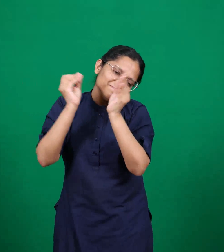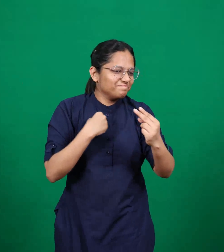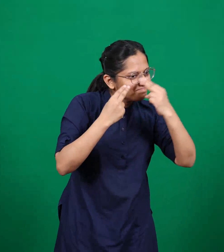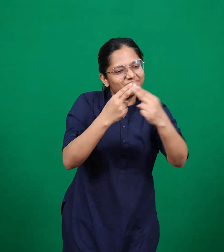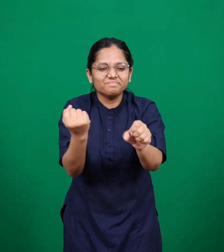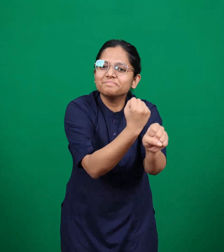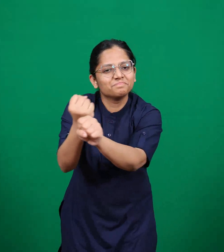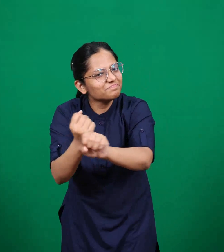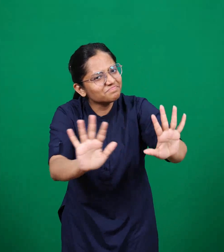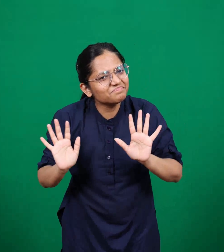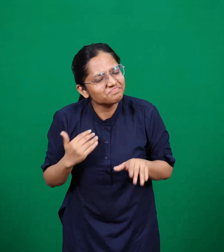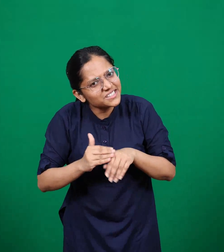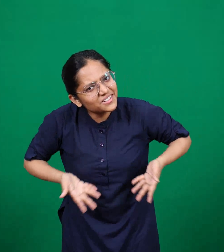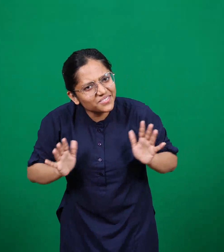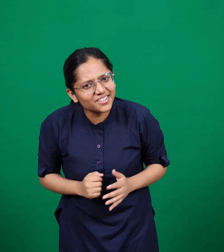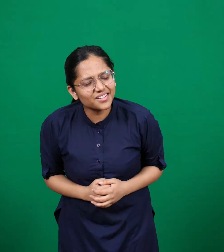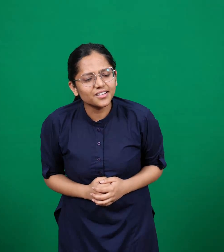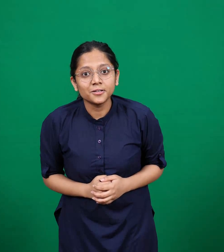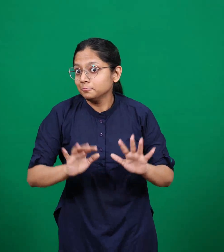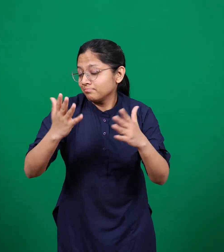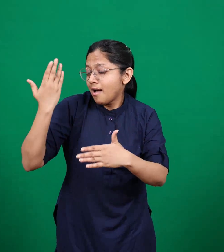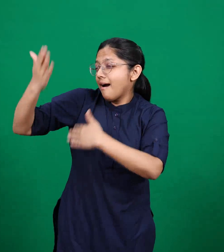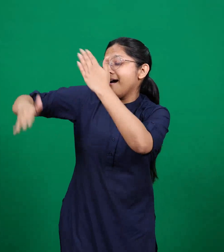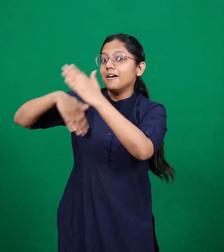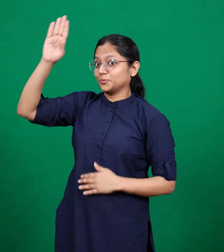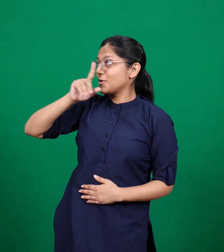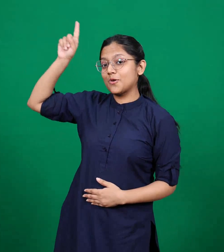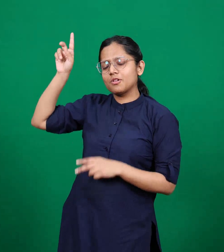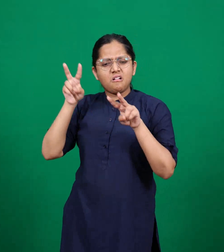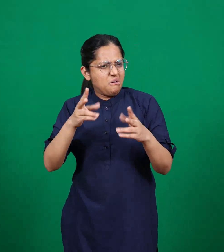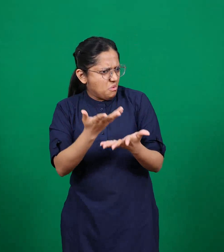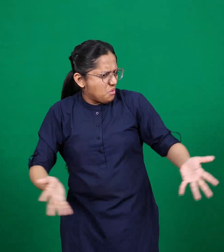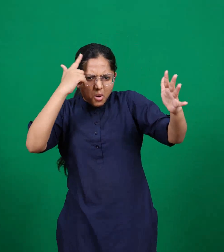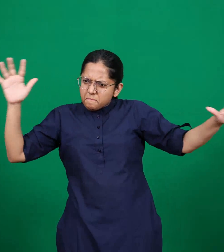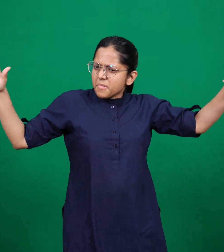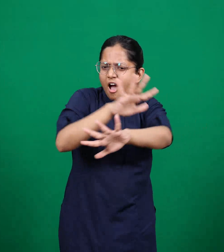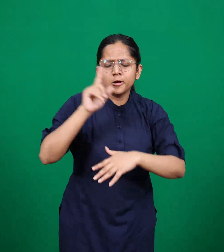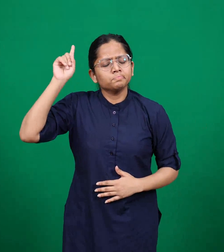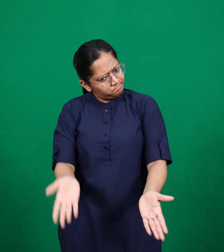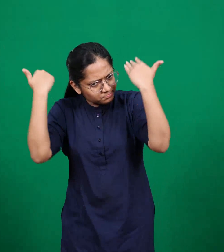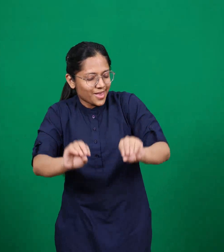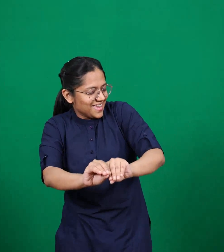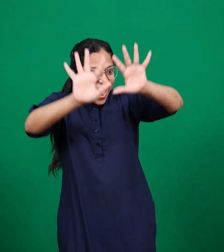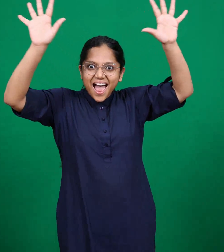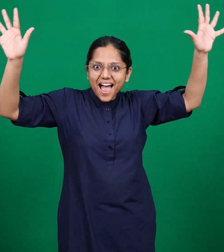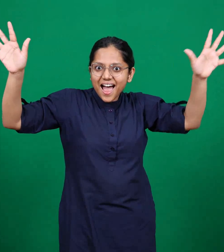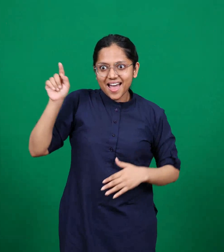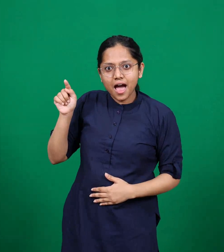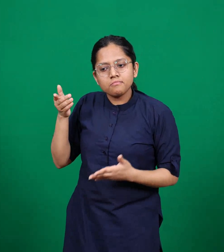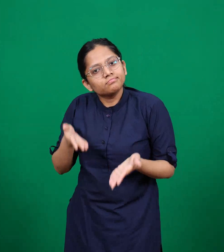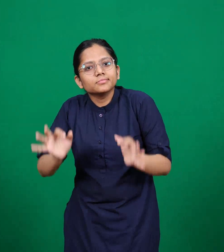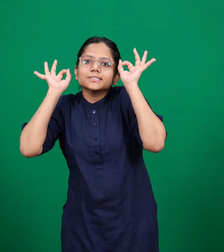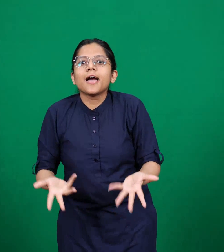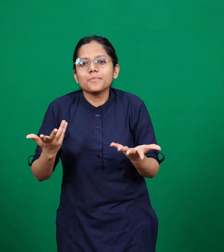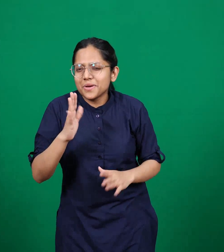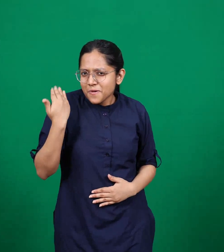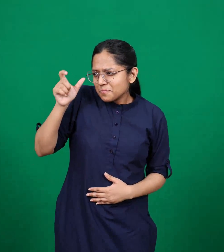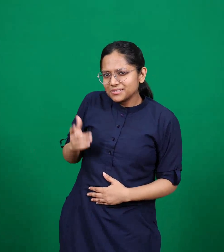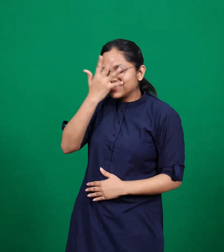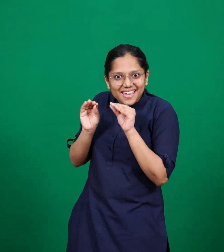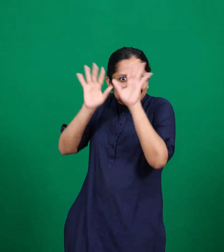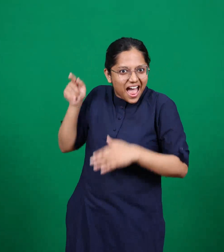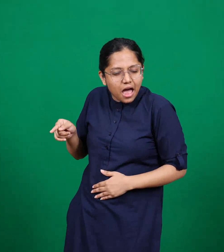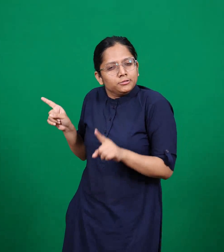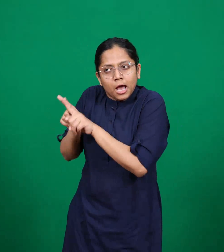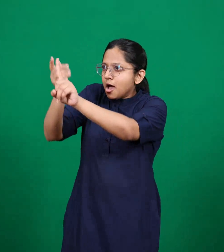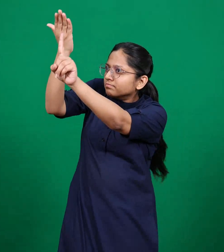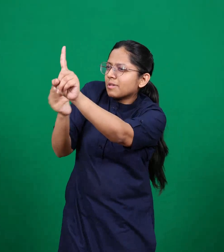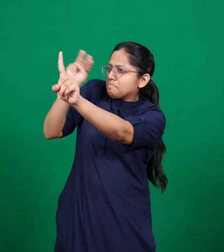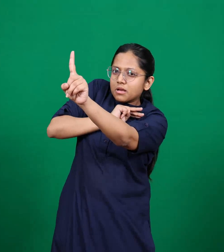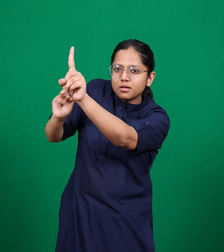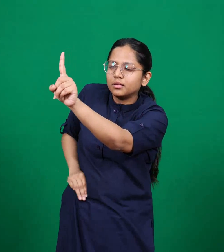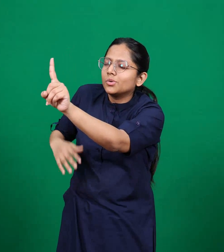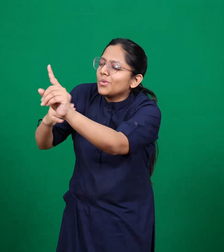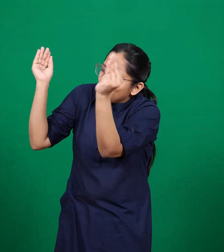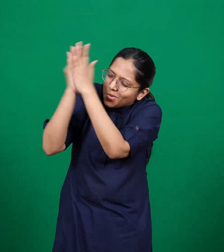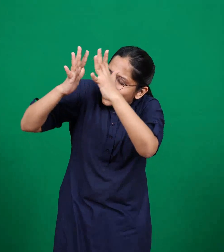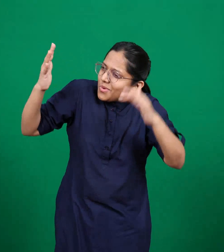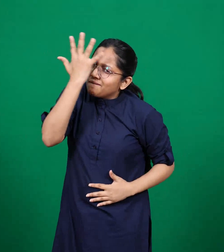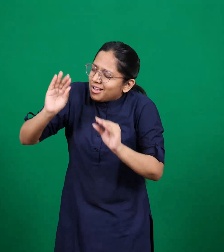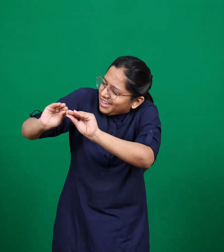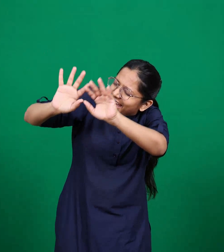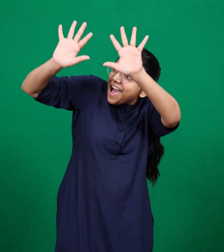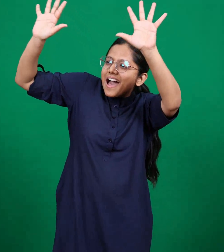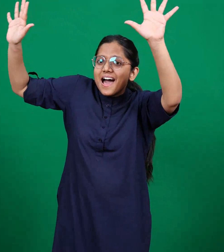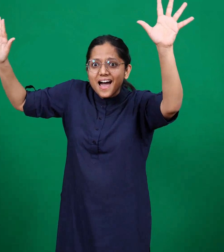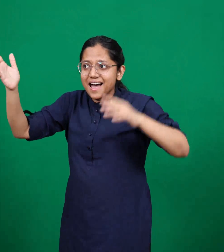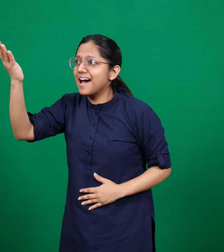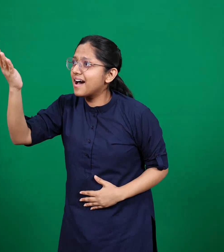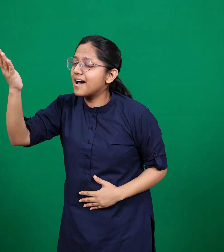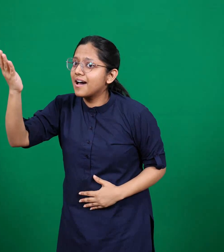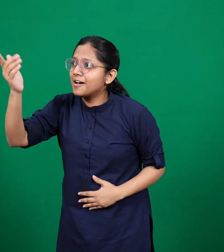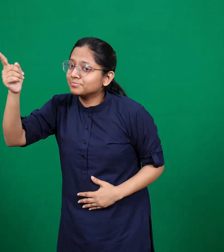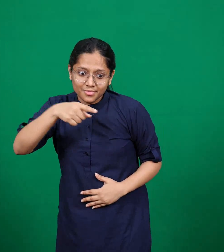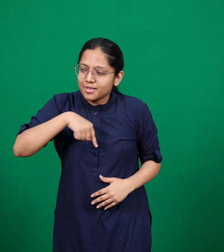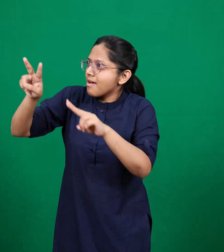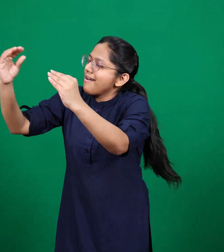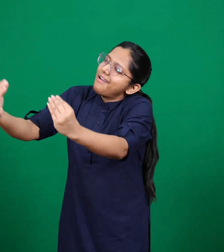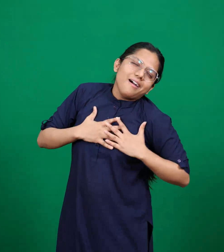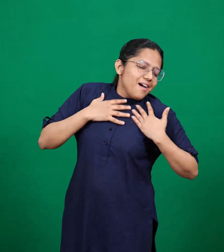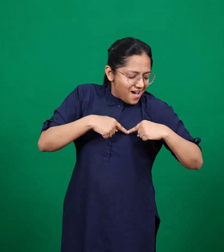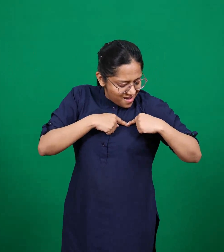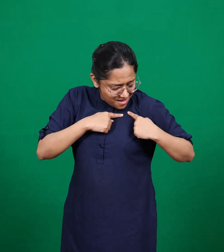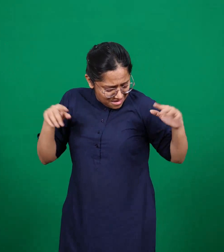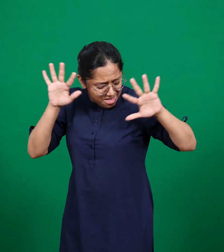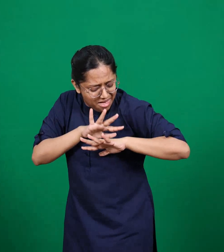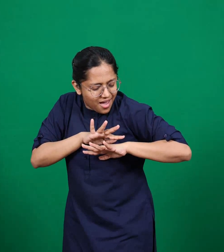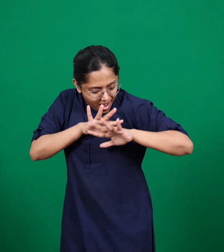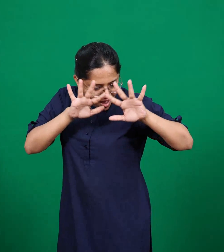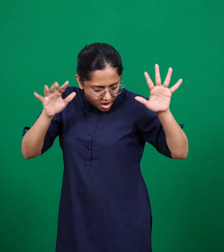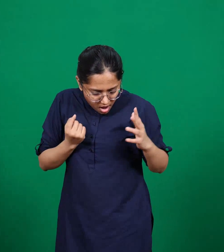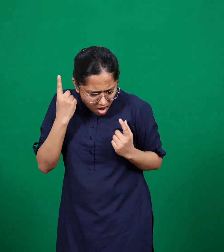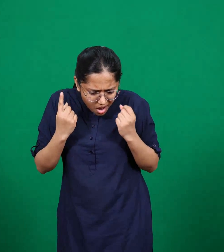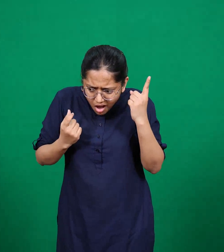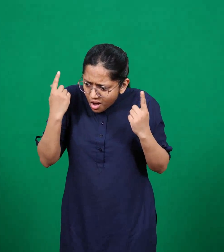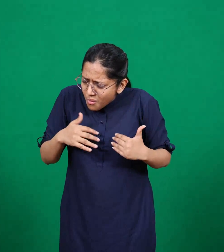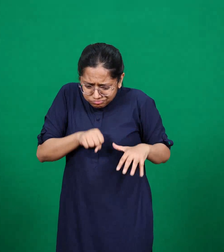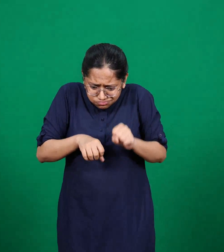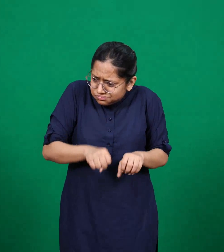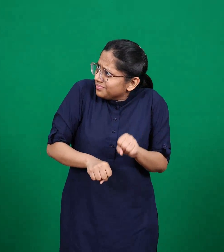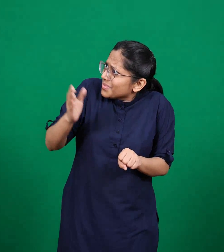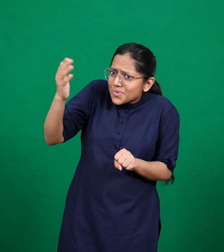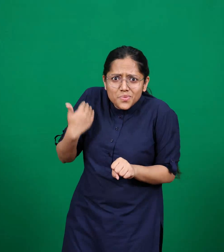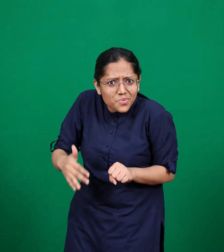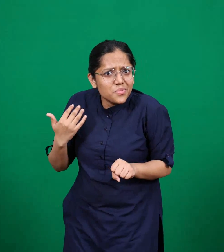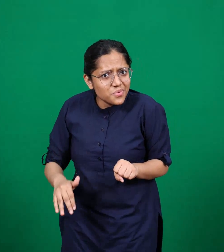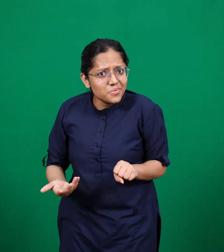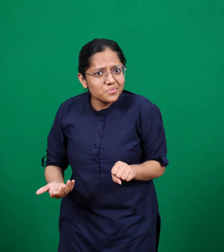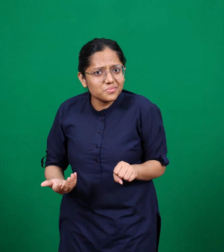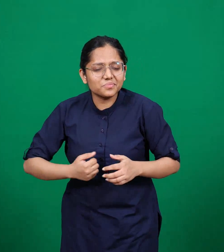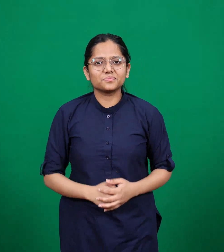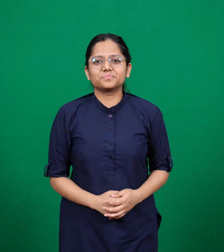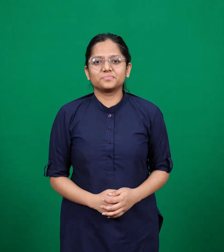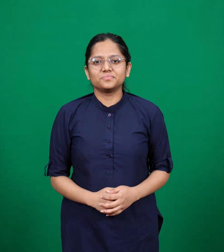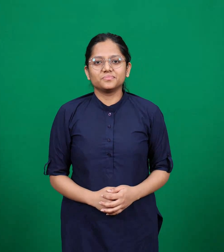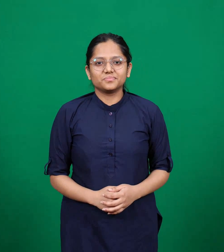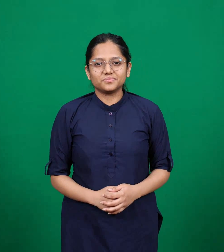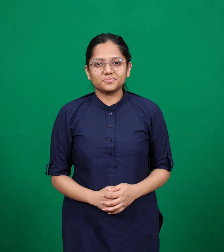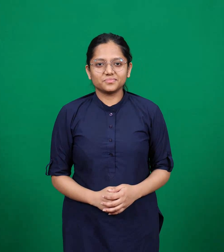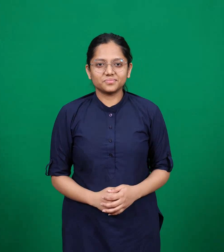For God, who said, "Let light shine out of darkness," made His light shine in our hearts to give us the light of the knowledge of the glory of God in the face of Jesus Christ.